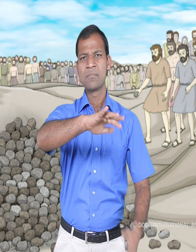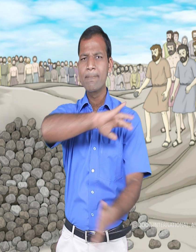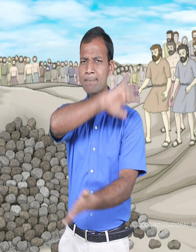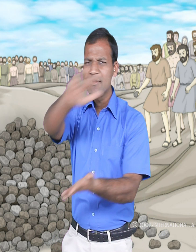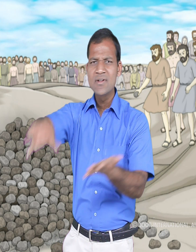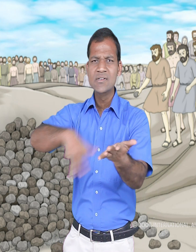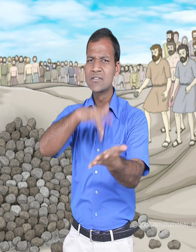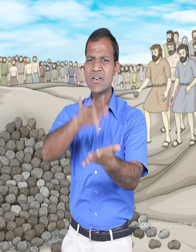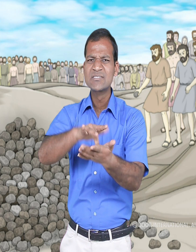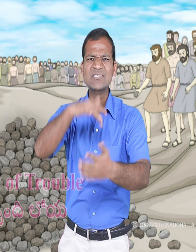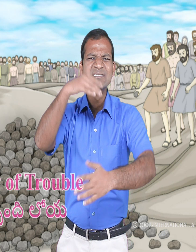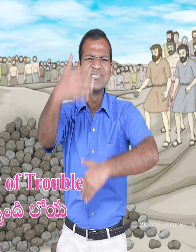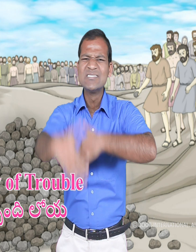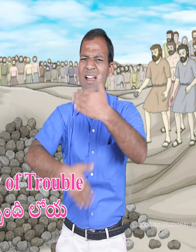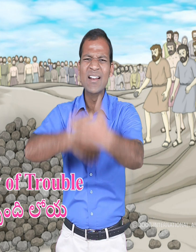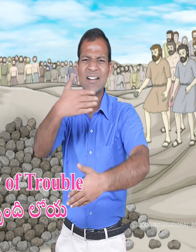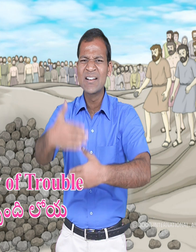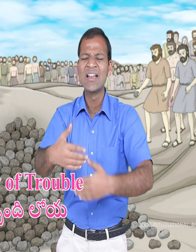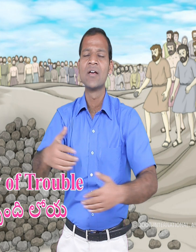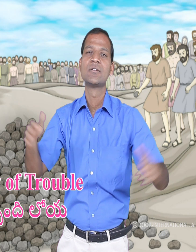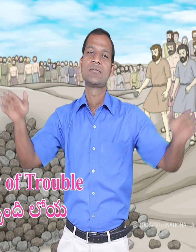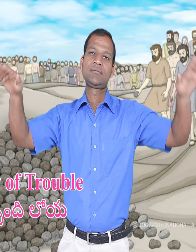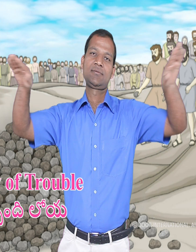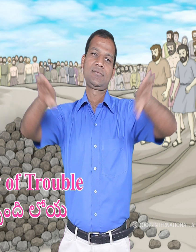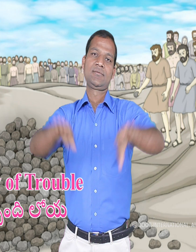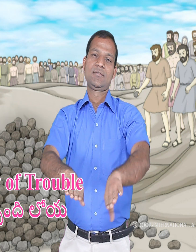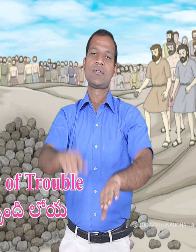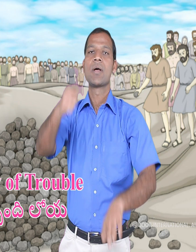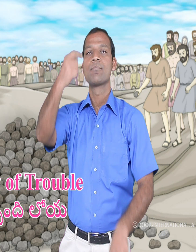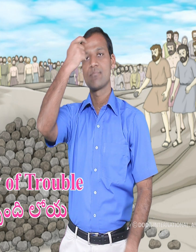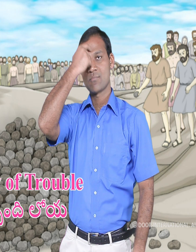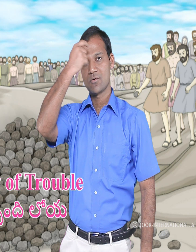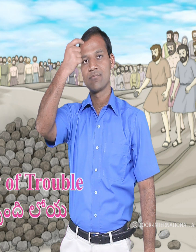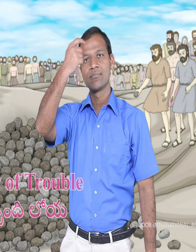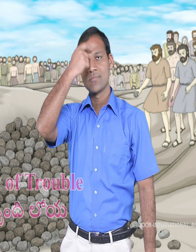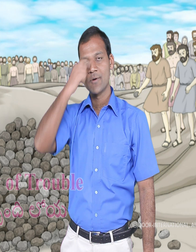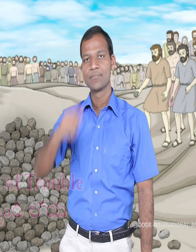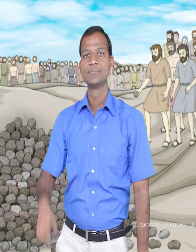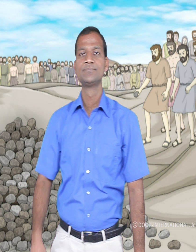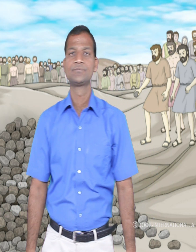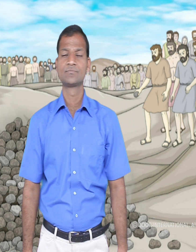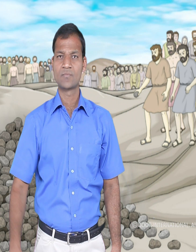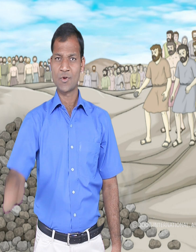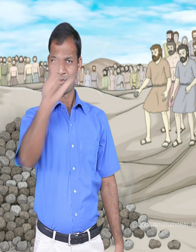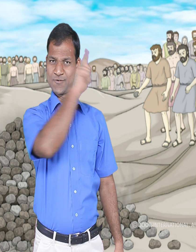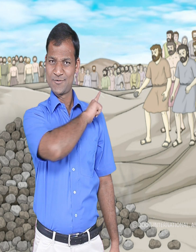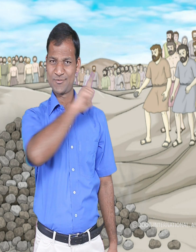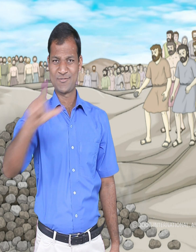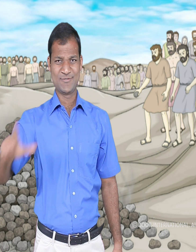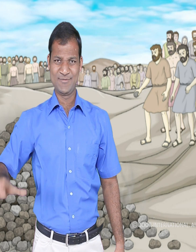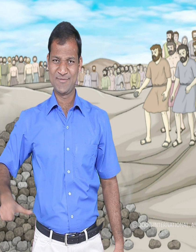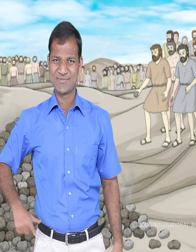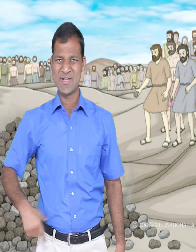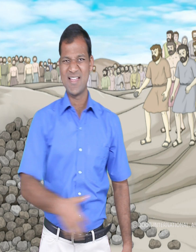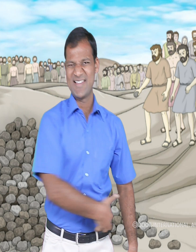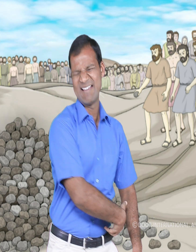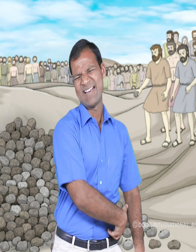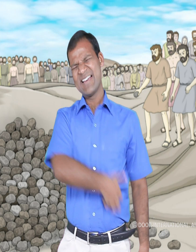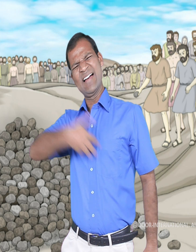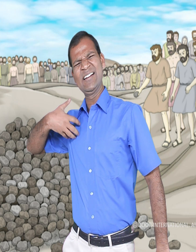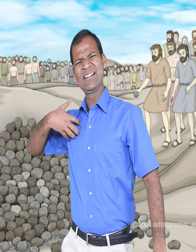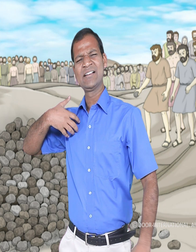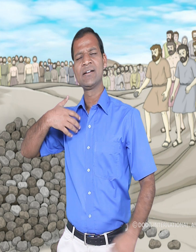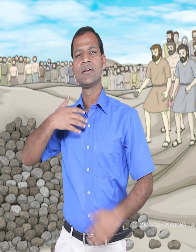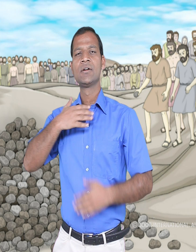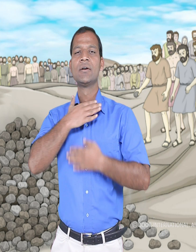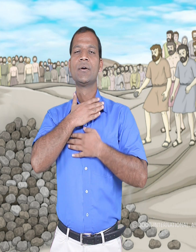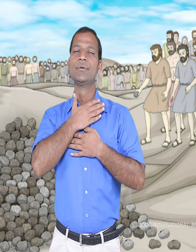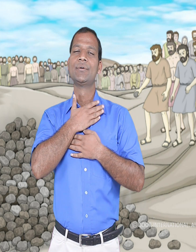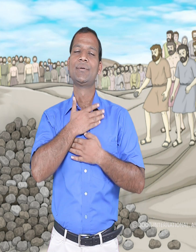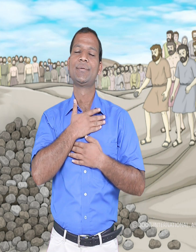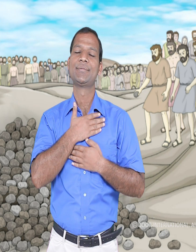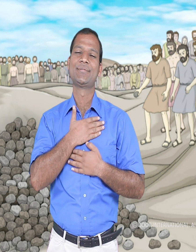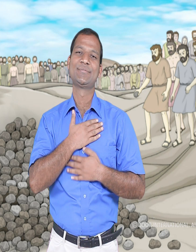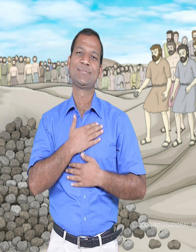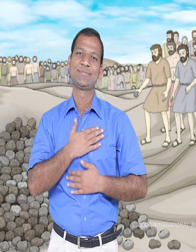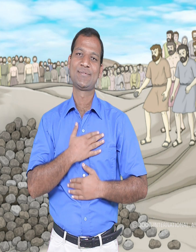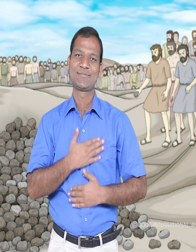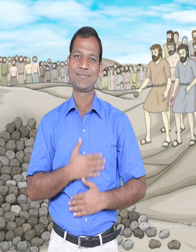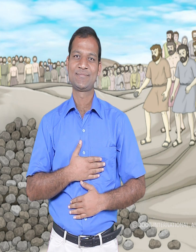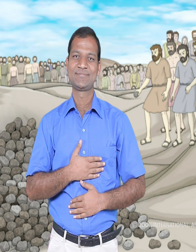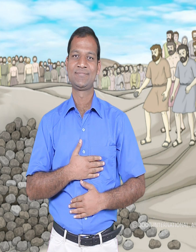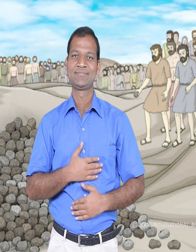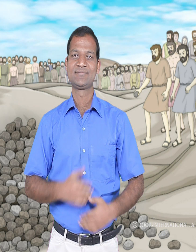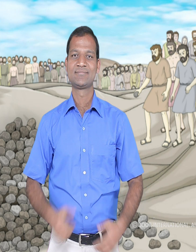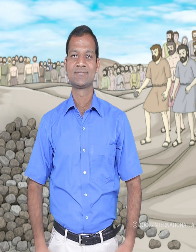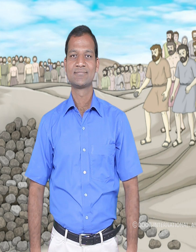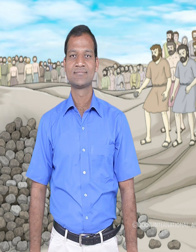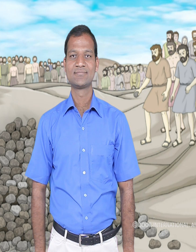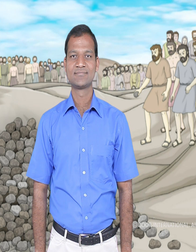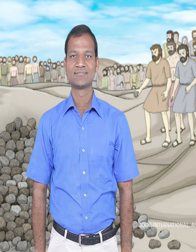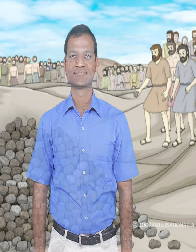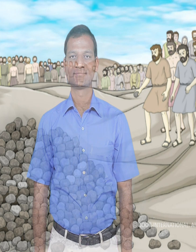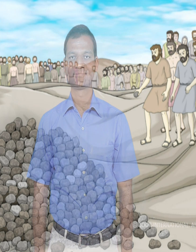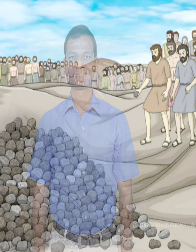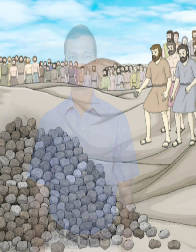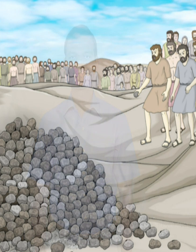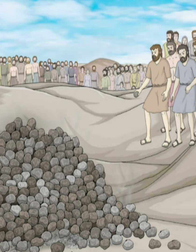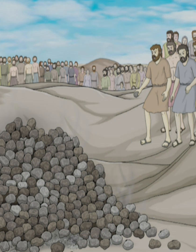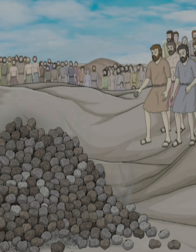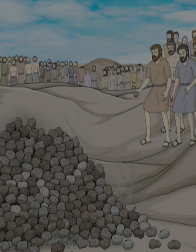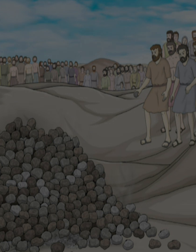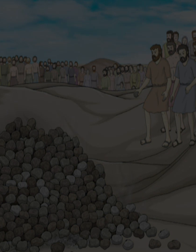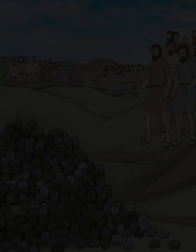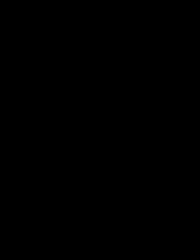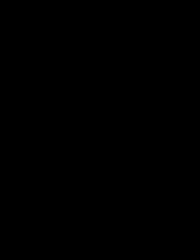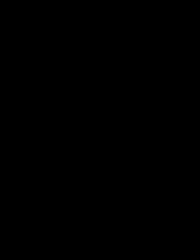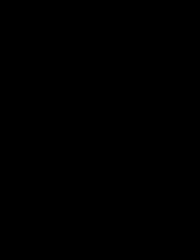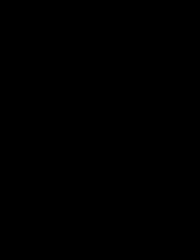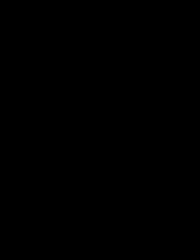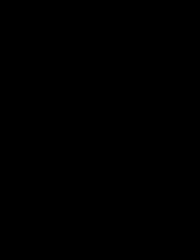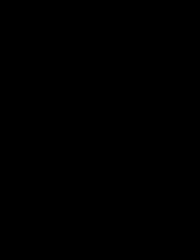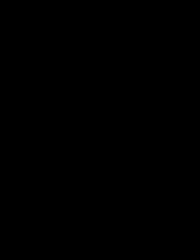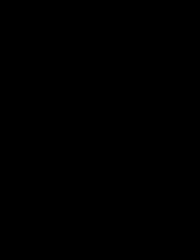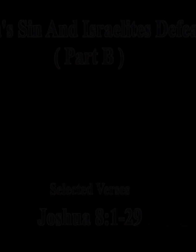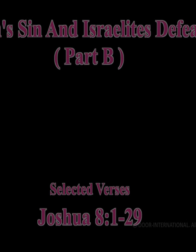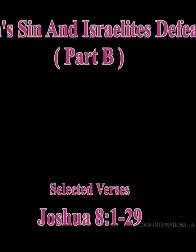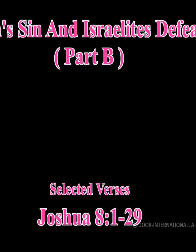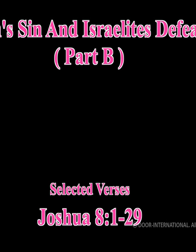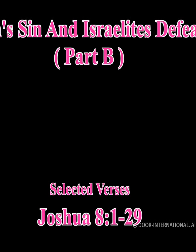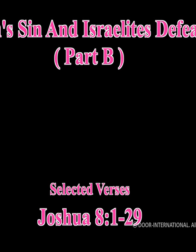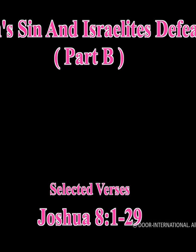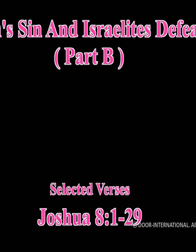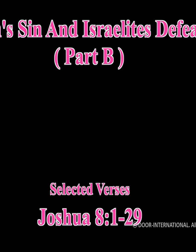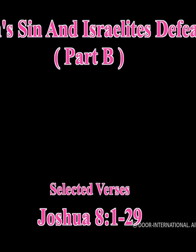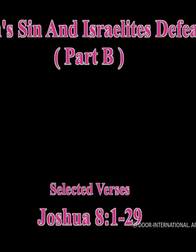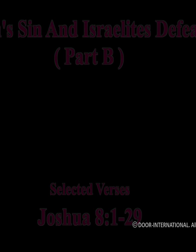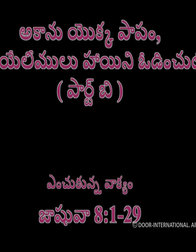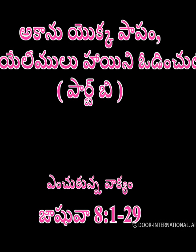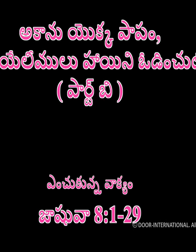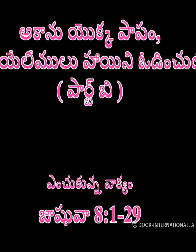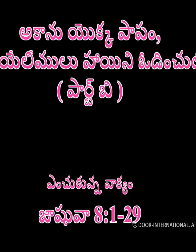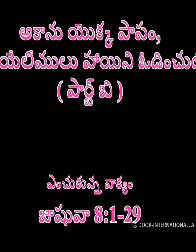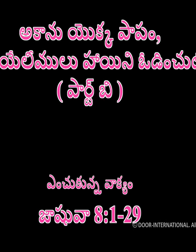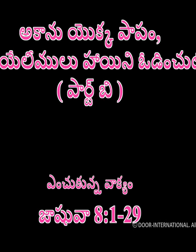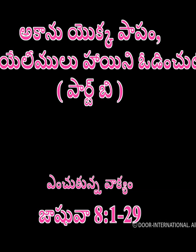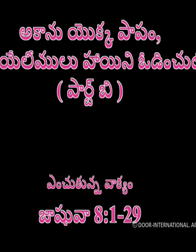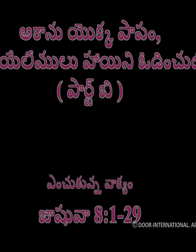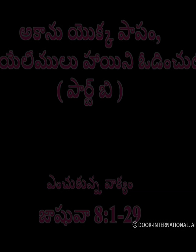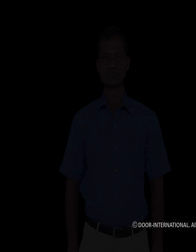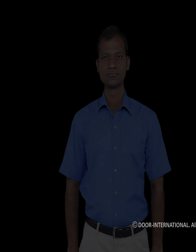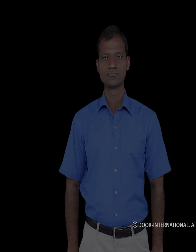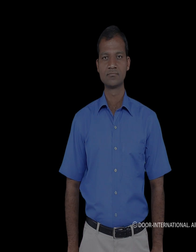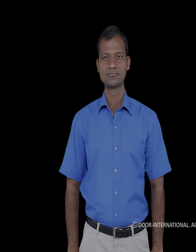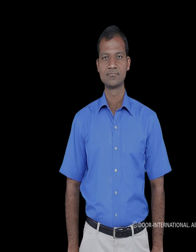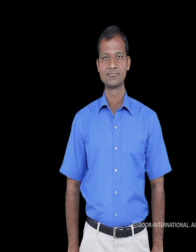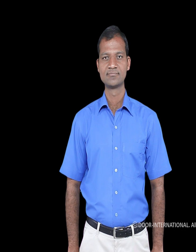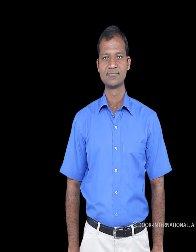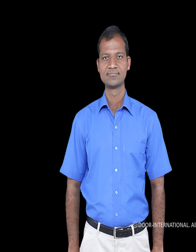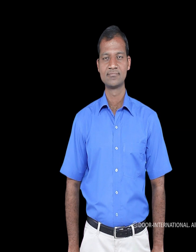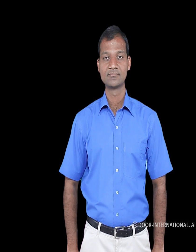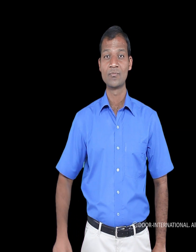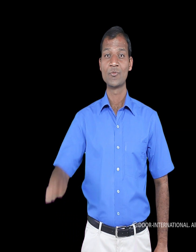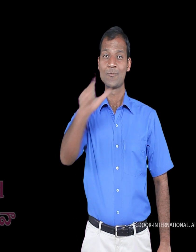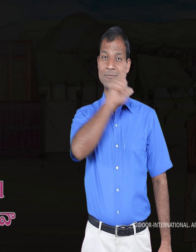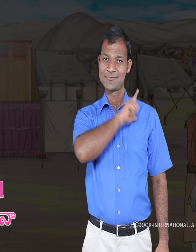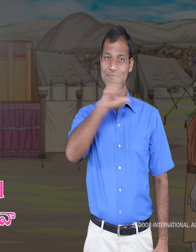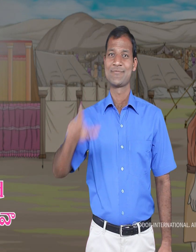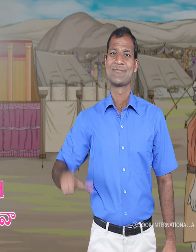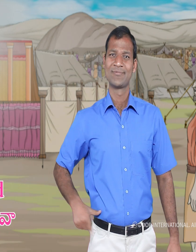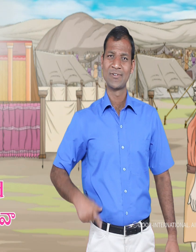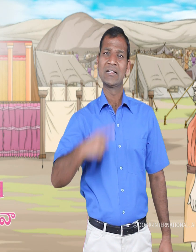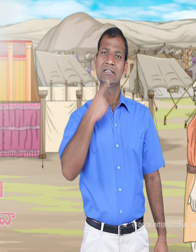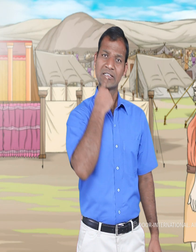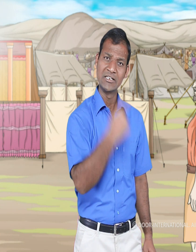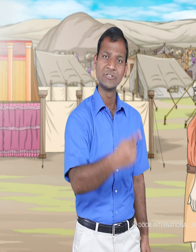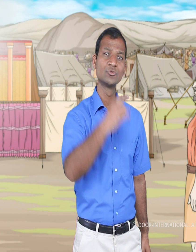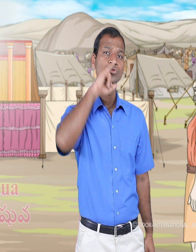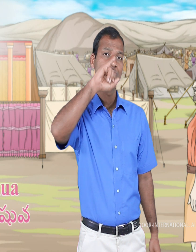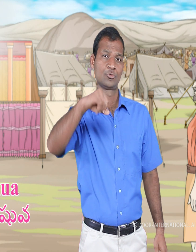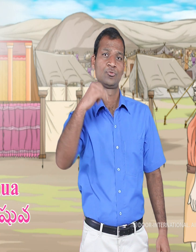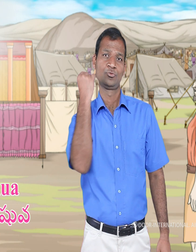Therefore that place is called the Valley of Achor to this day.